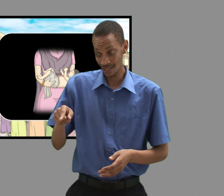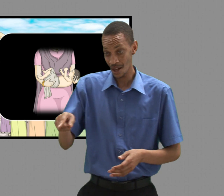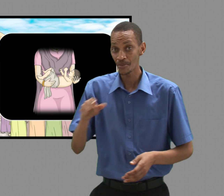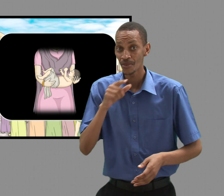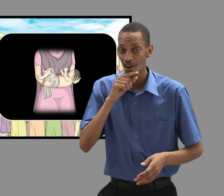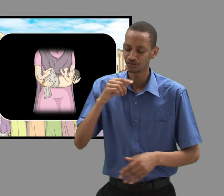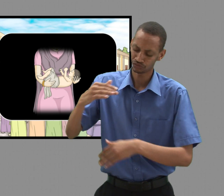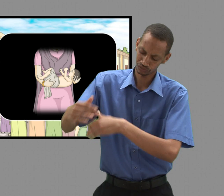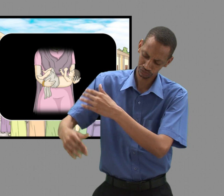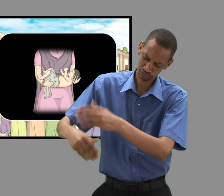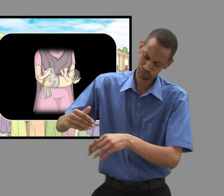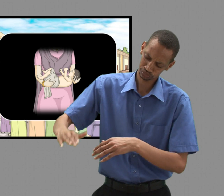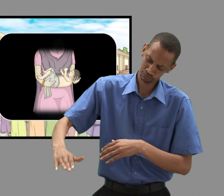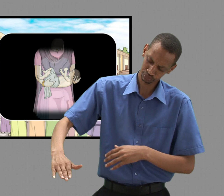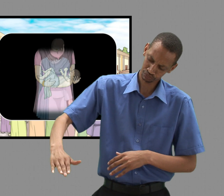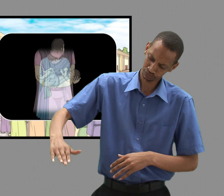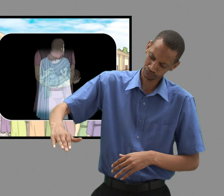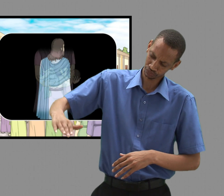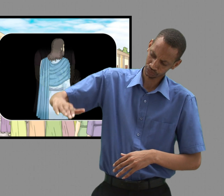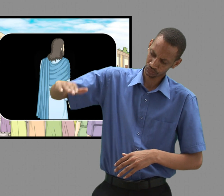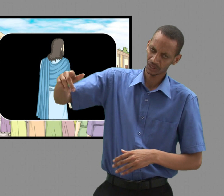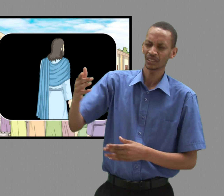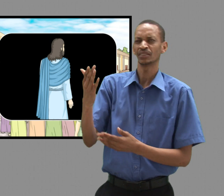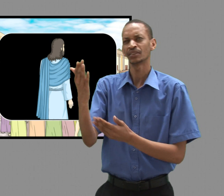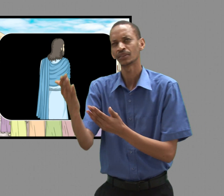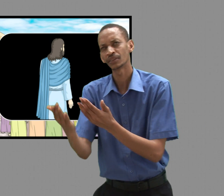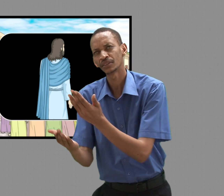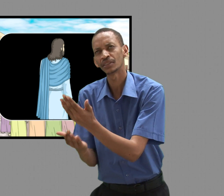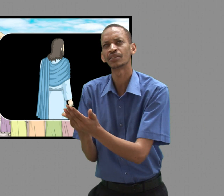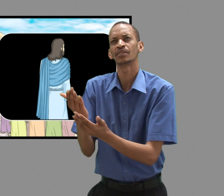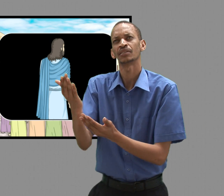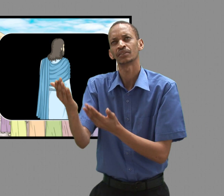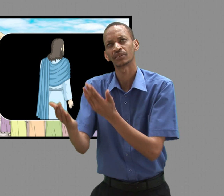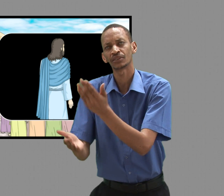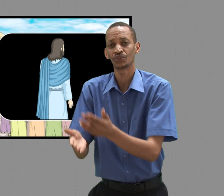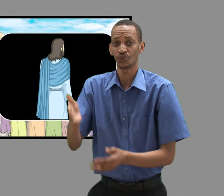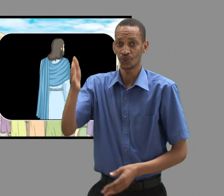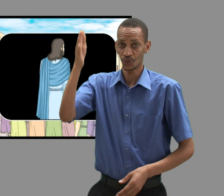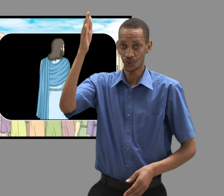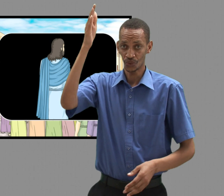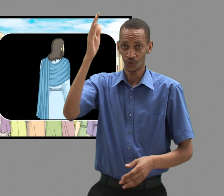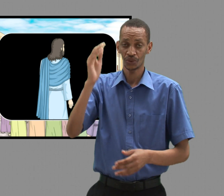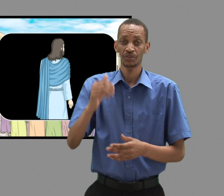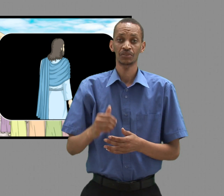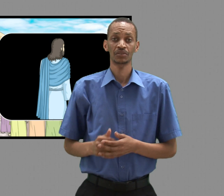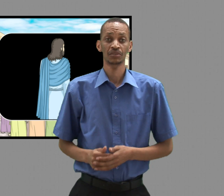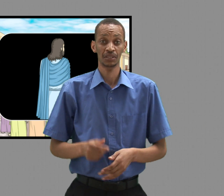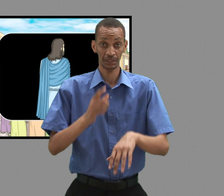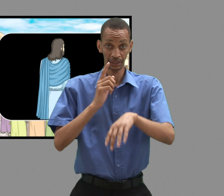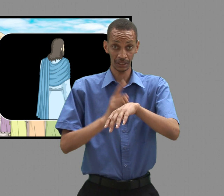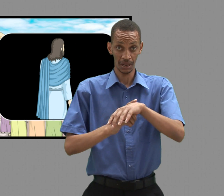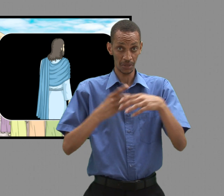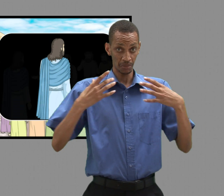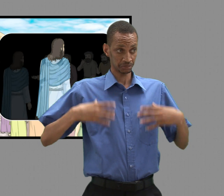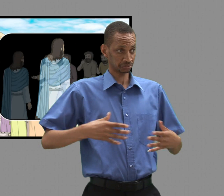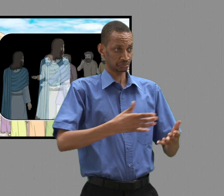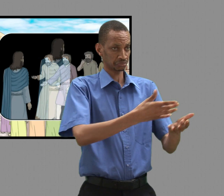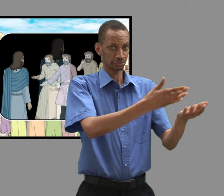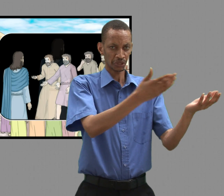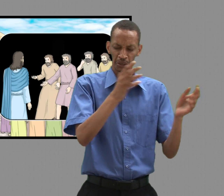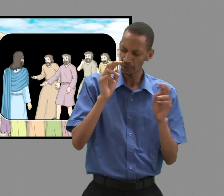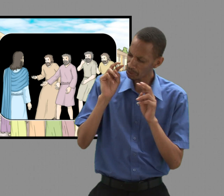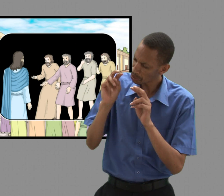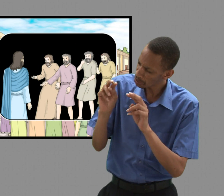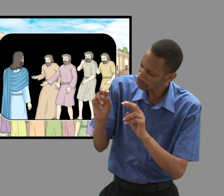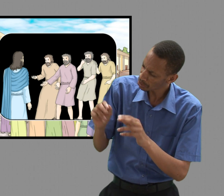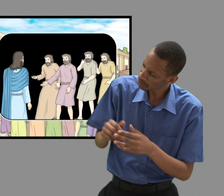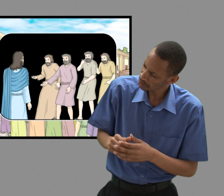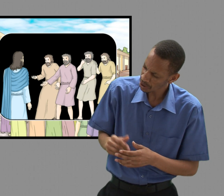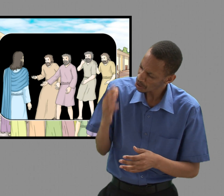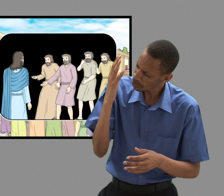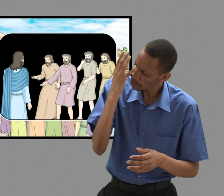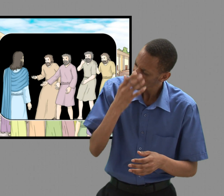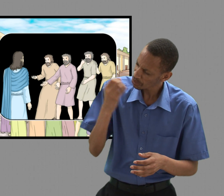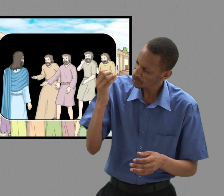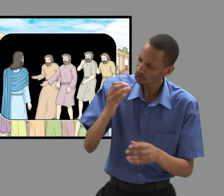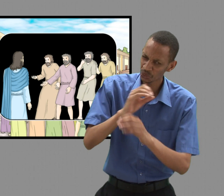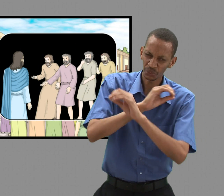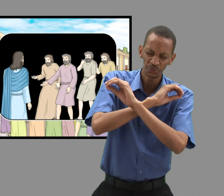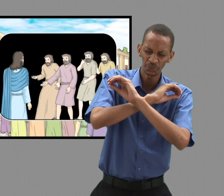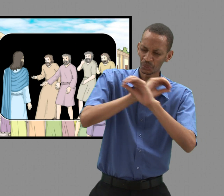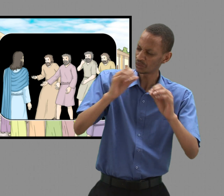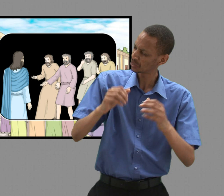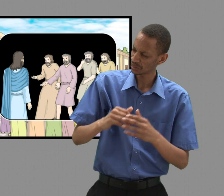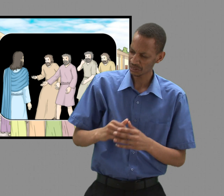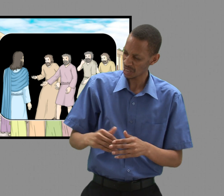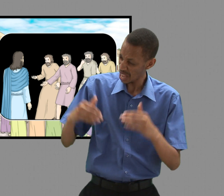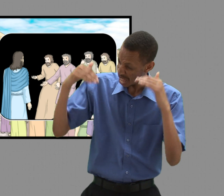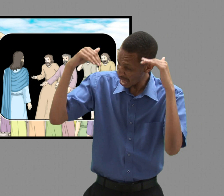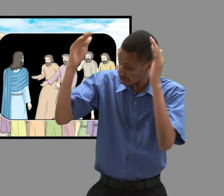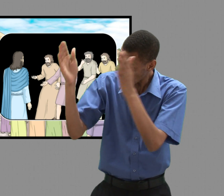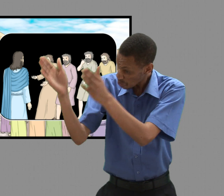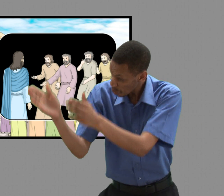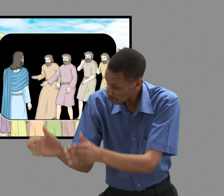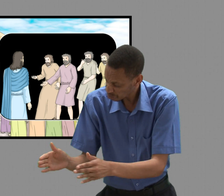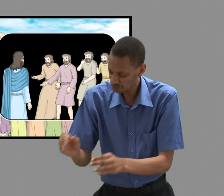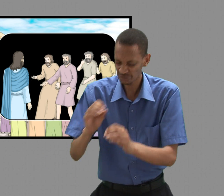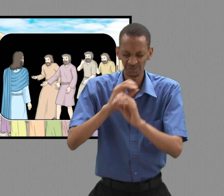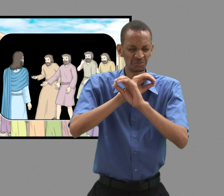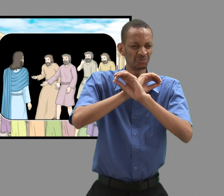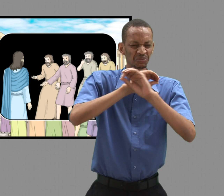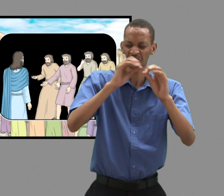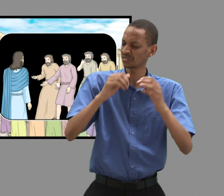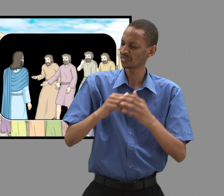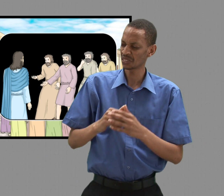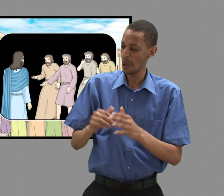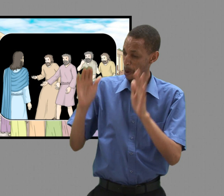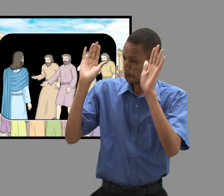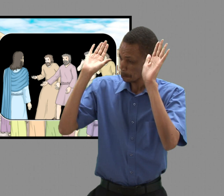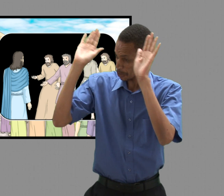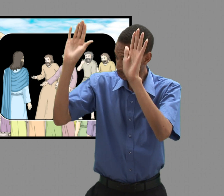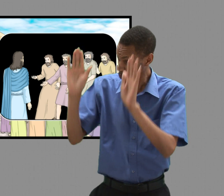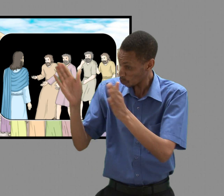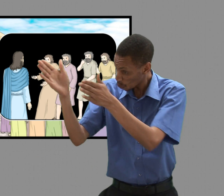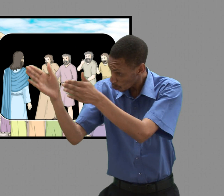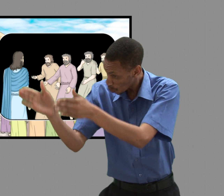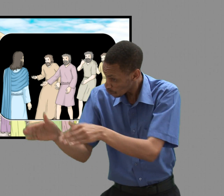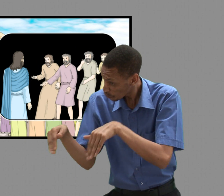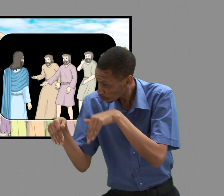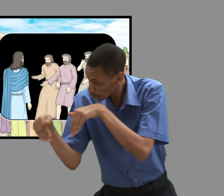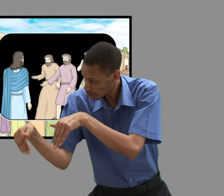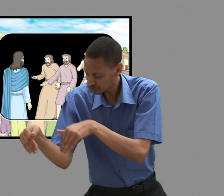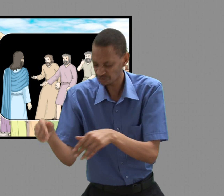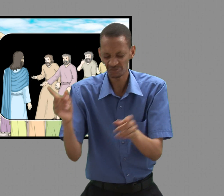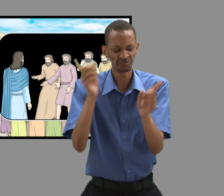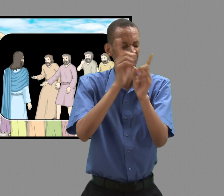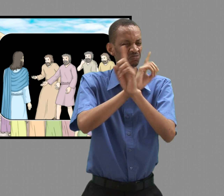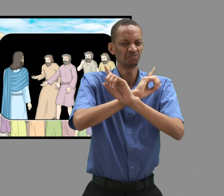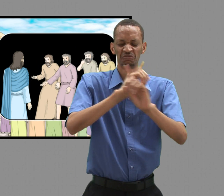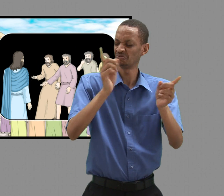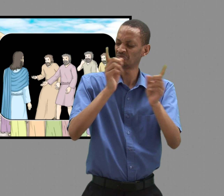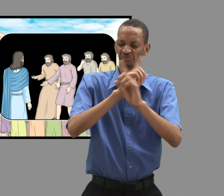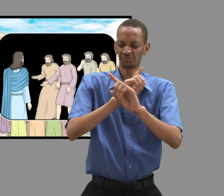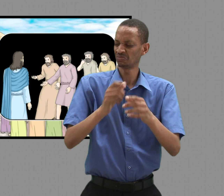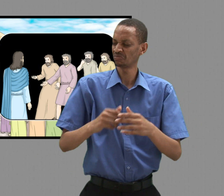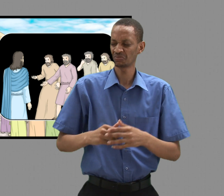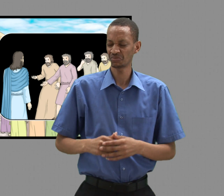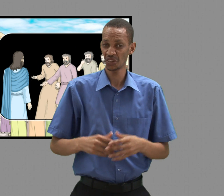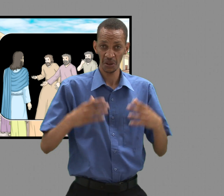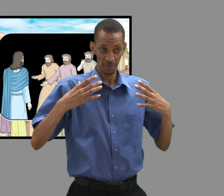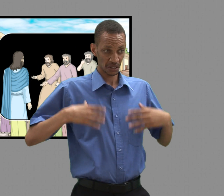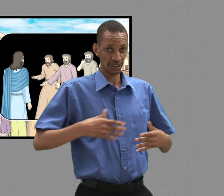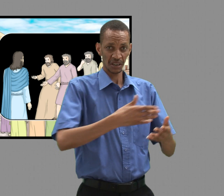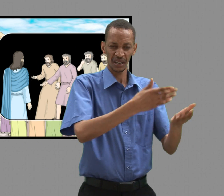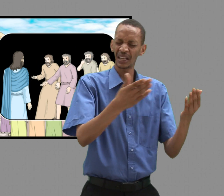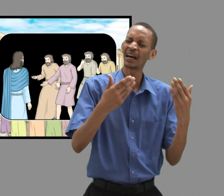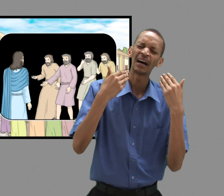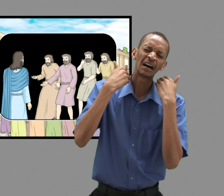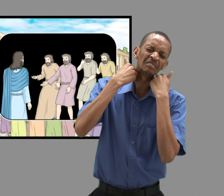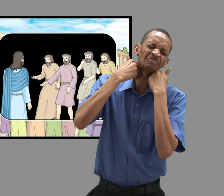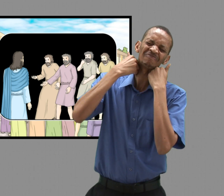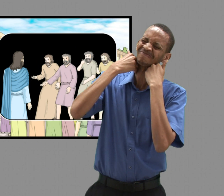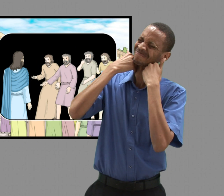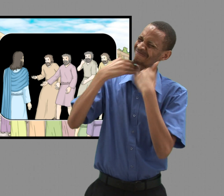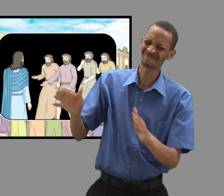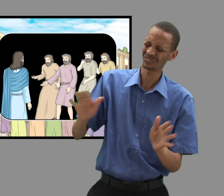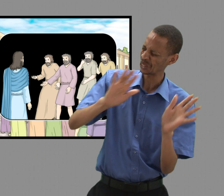He grew up before Him like a tender shoot, and like a root out of dry ground. He had no stately form or majesty to attract us, no beauty that we should desire Him. He was despised and rejected by men, a man of sorrows, acquainted with grief. Like one from whom men hide their faces, He was despised, and we esteemed Him not.